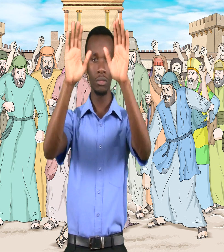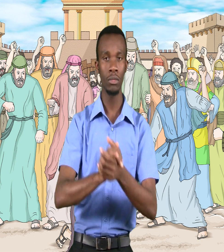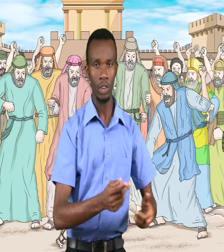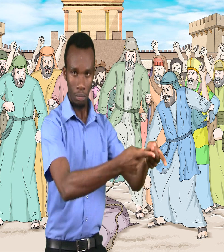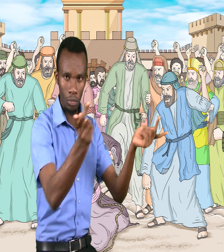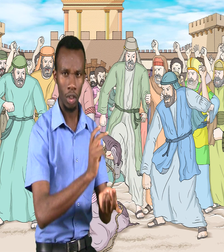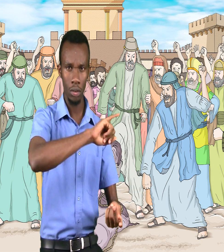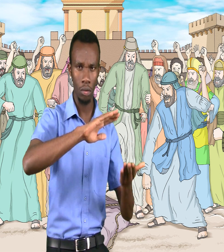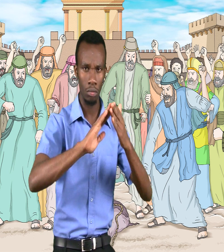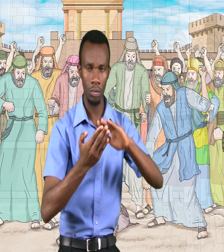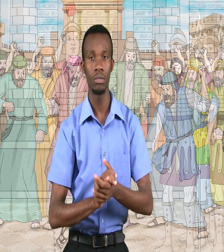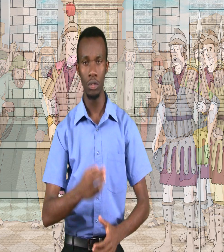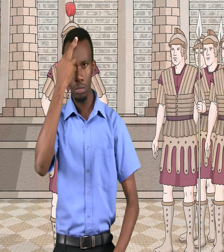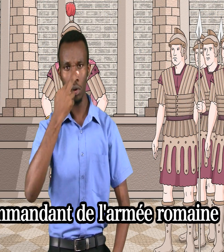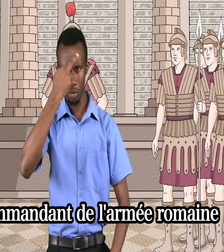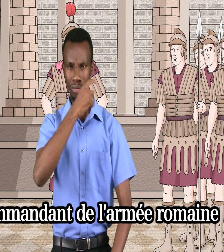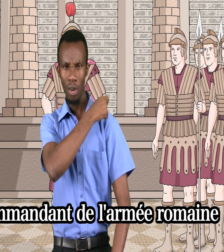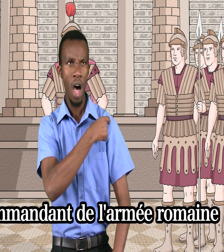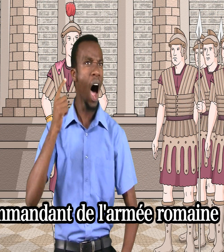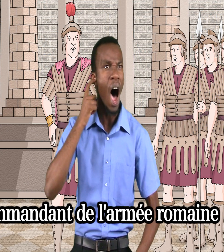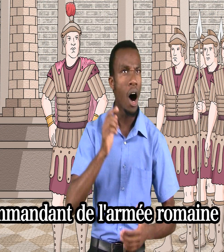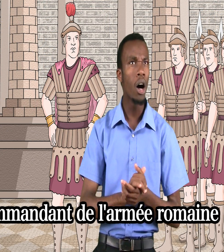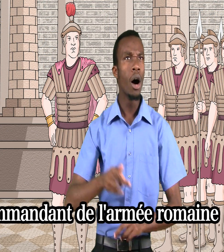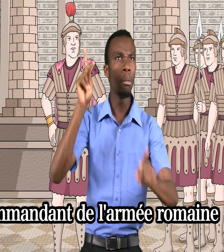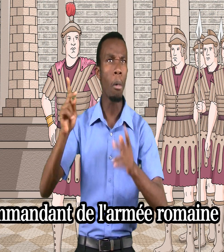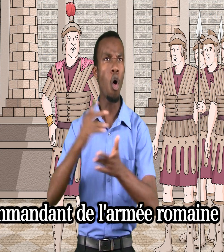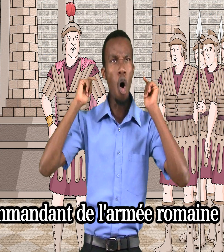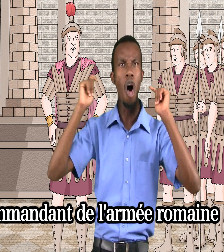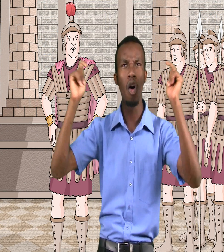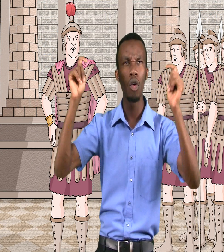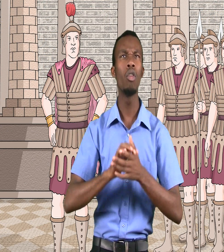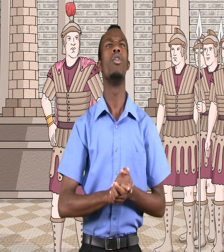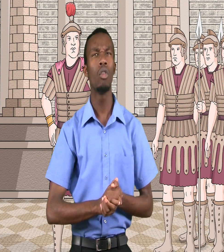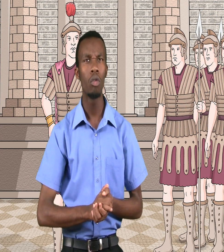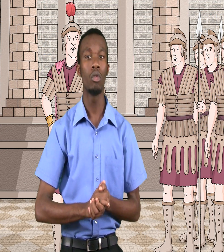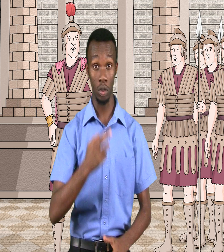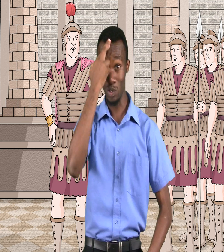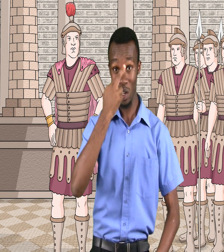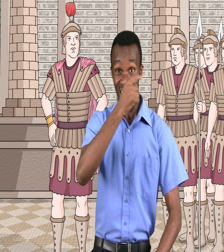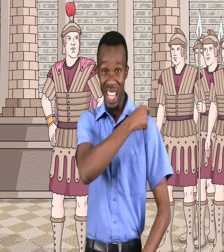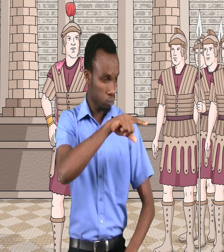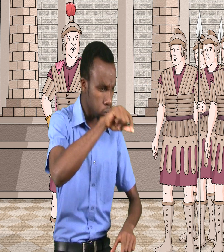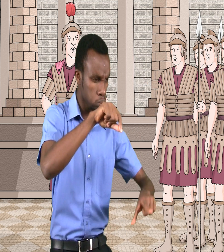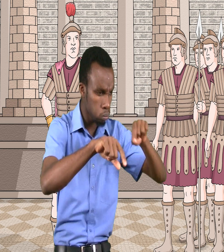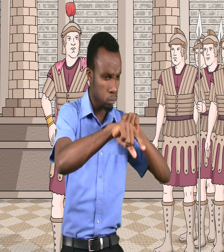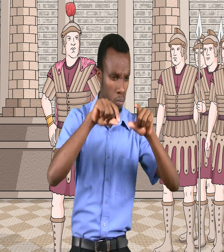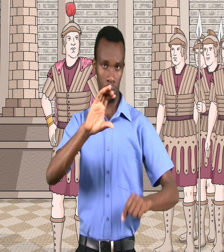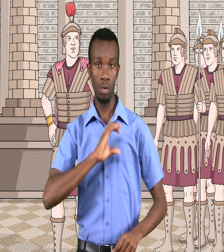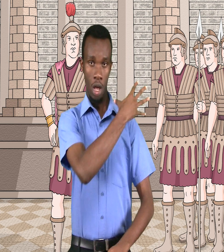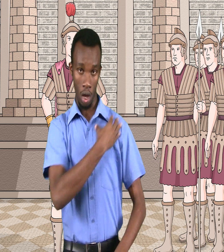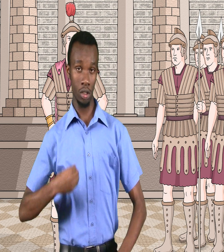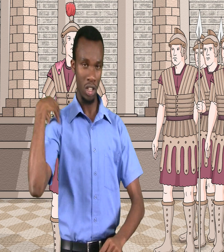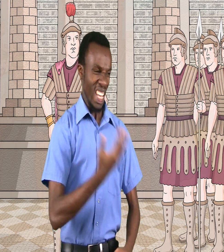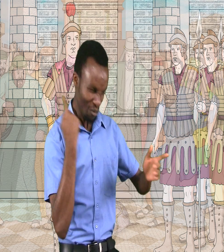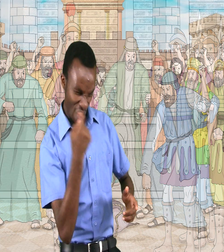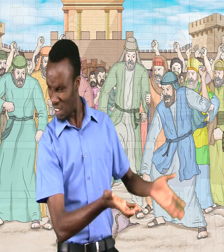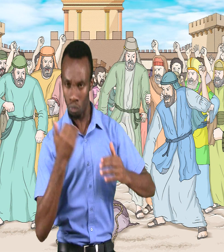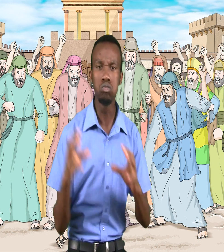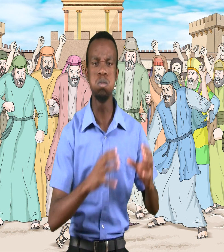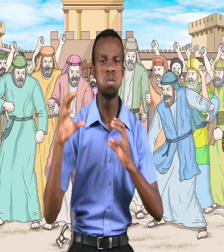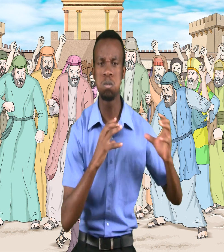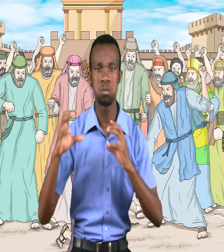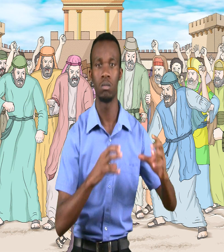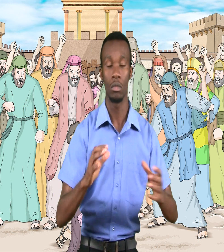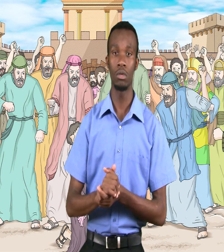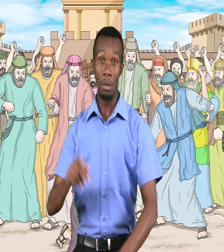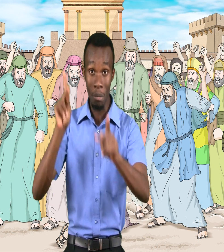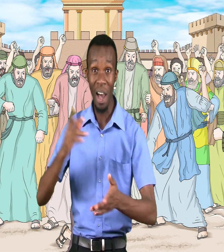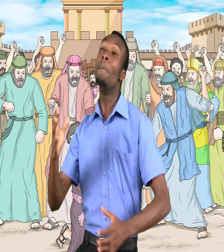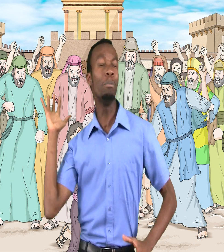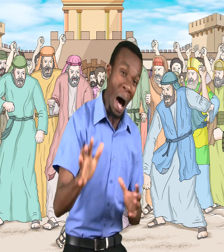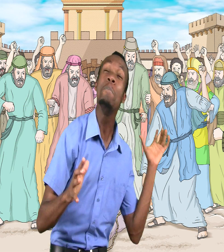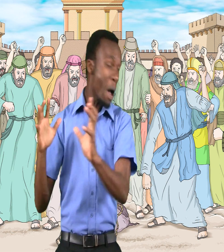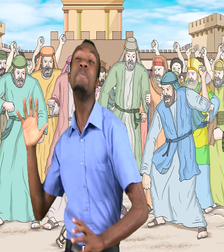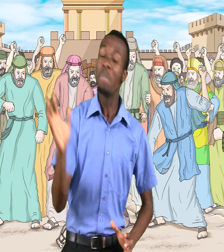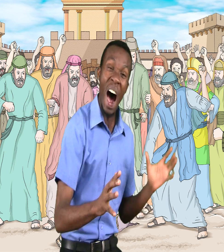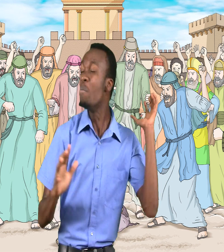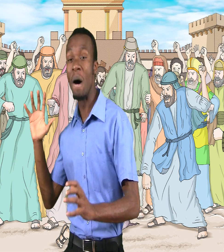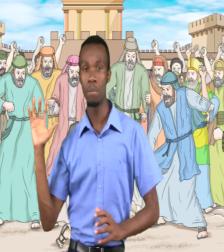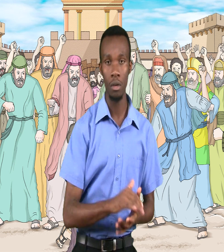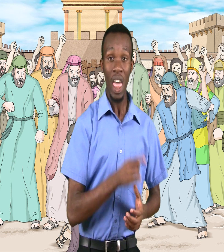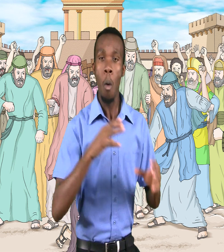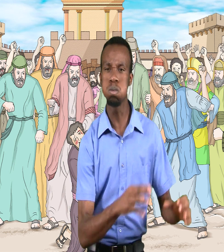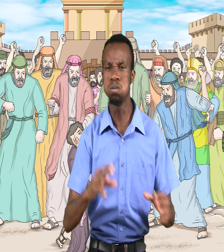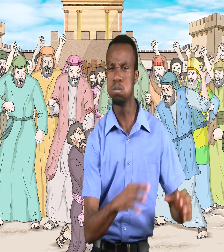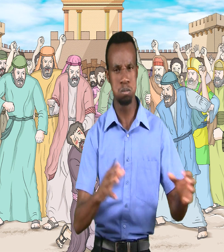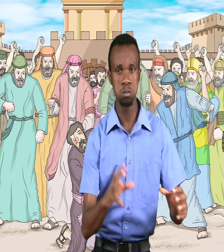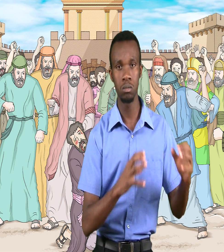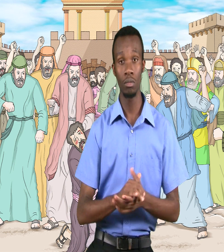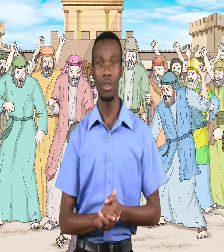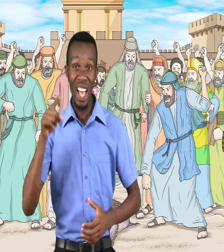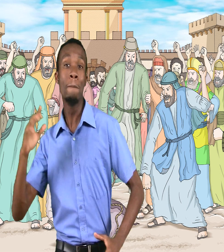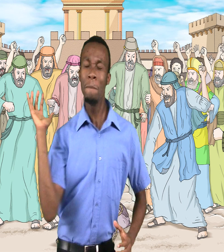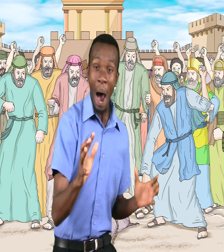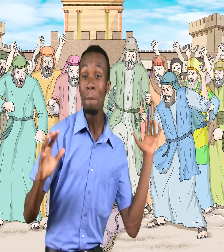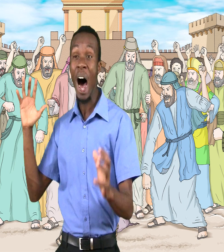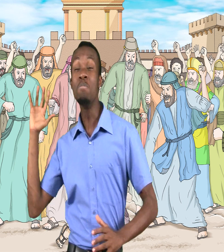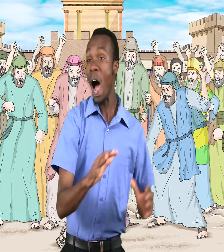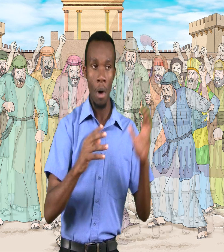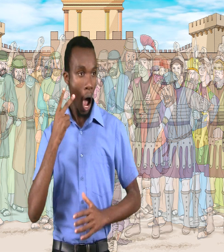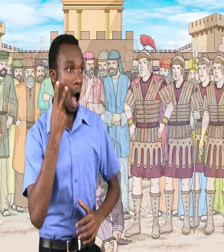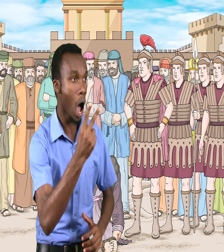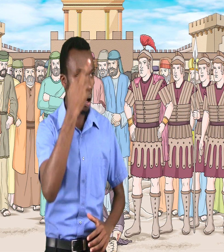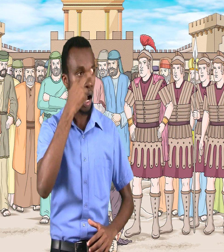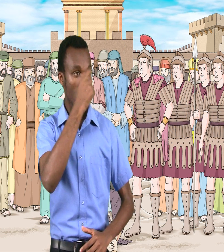While they were trying to kill him, the commander of the Roman regiment received a report that all Jerusalem was in turmoil.